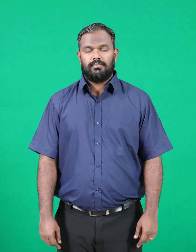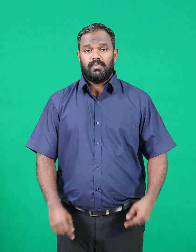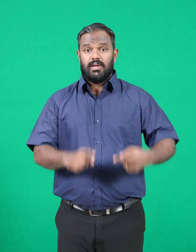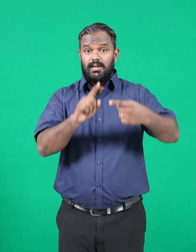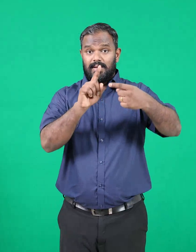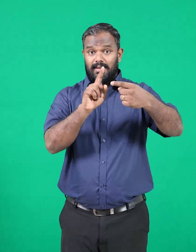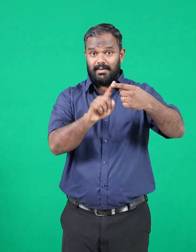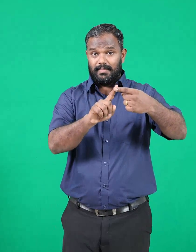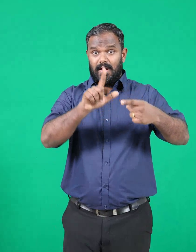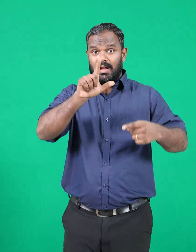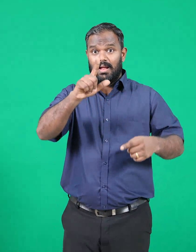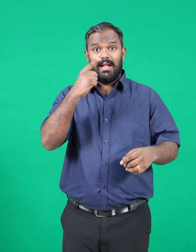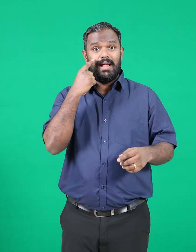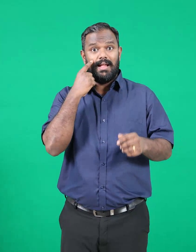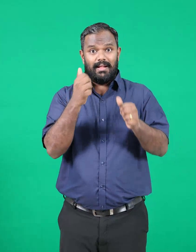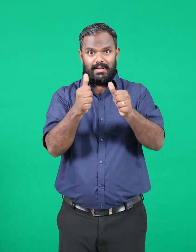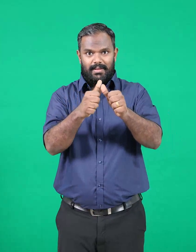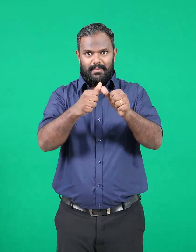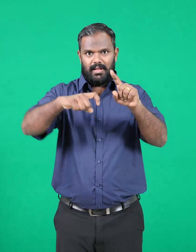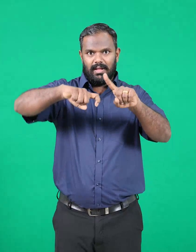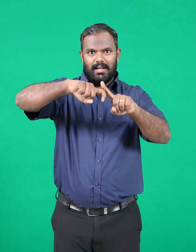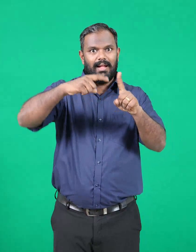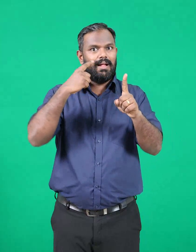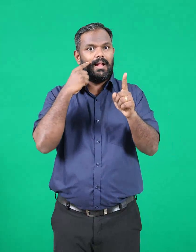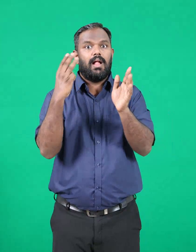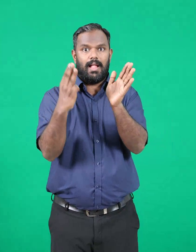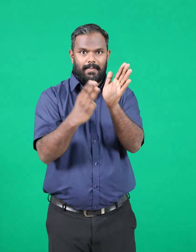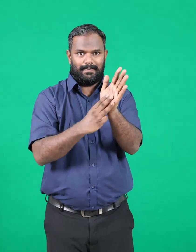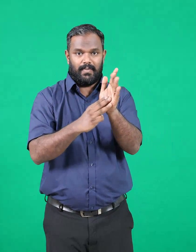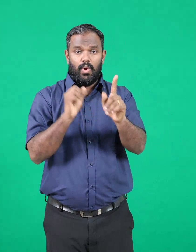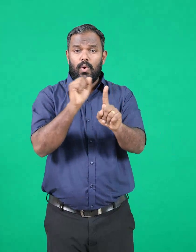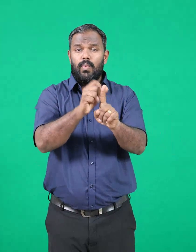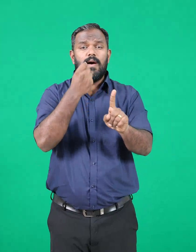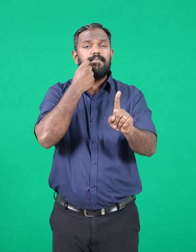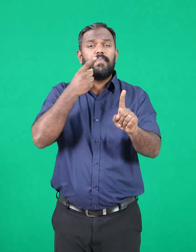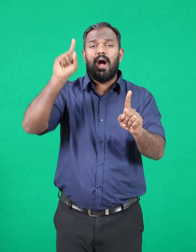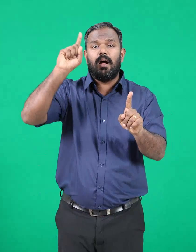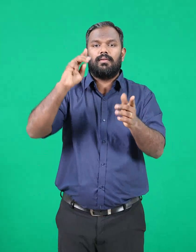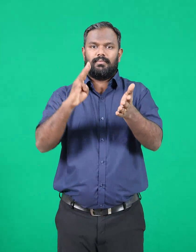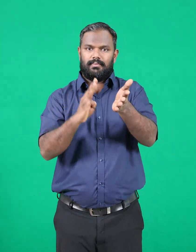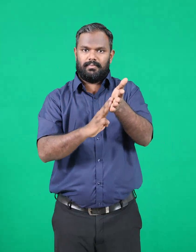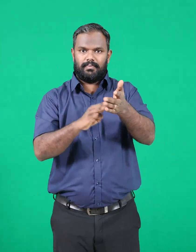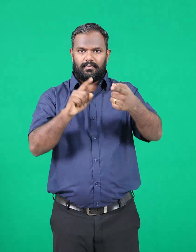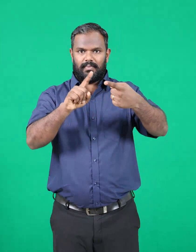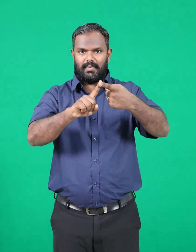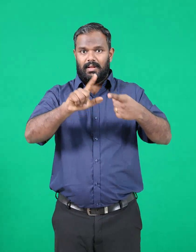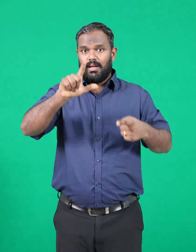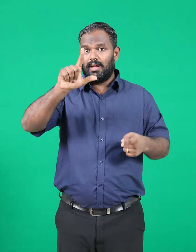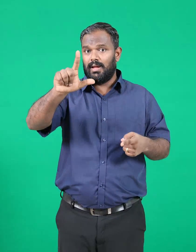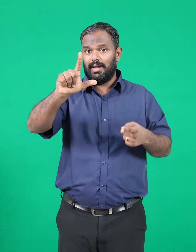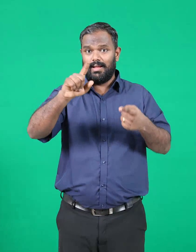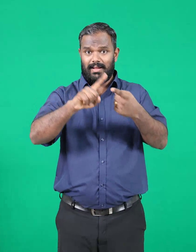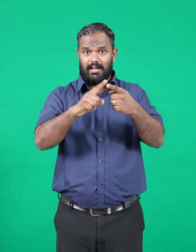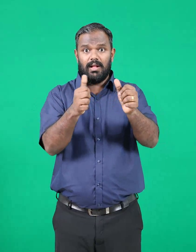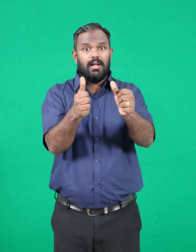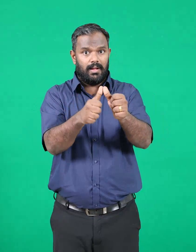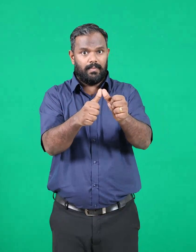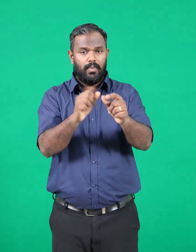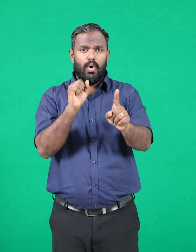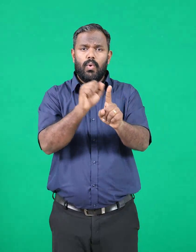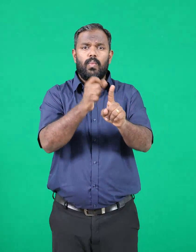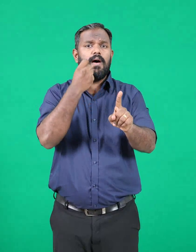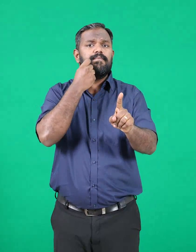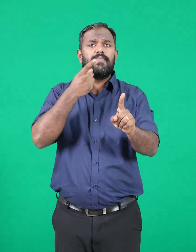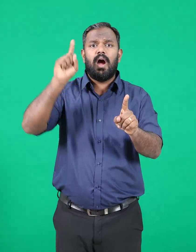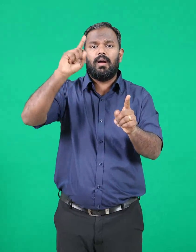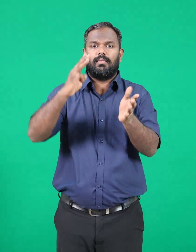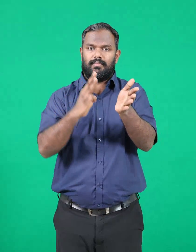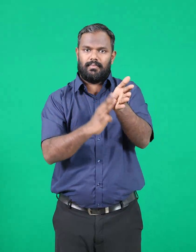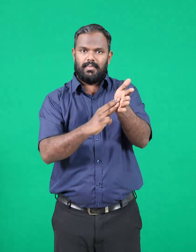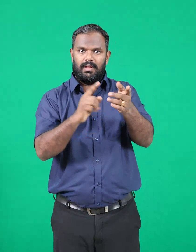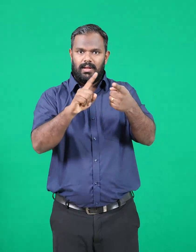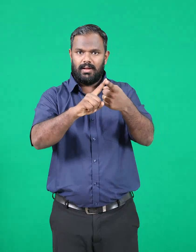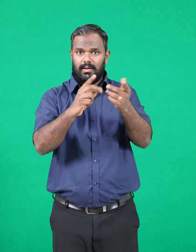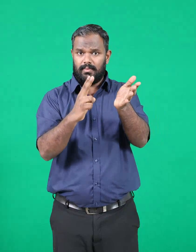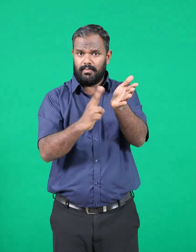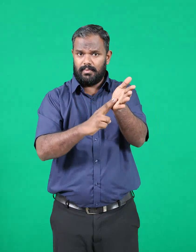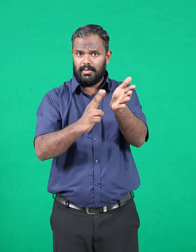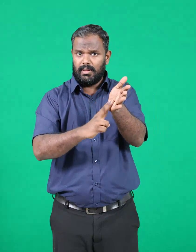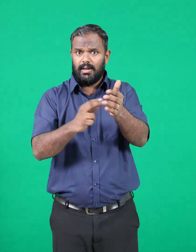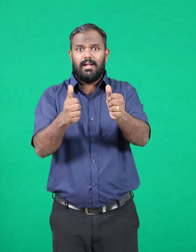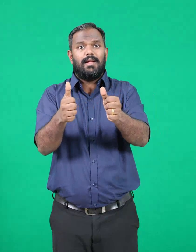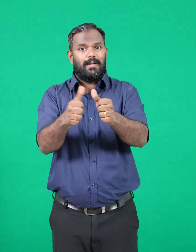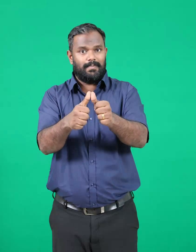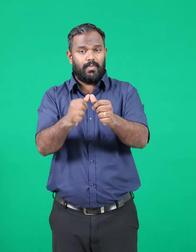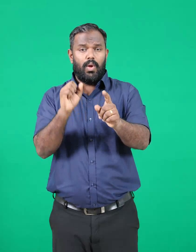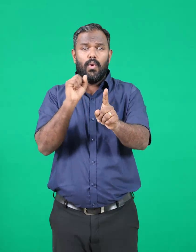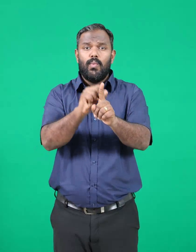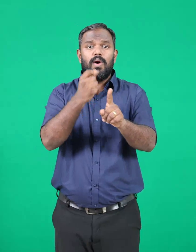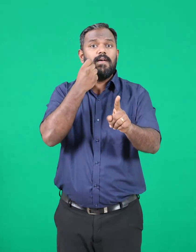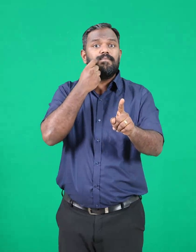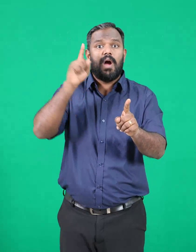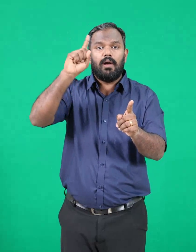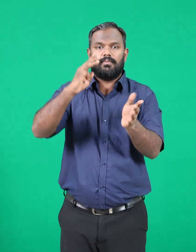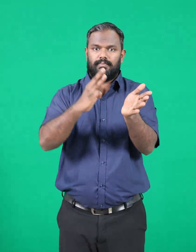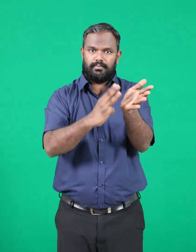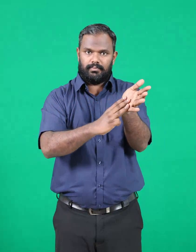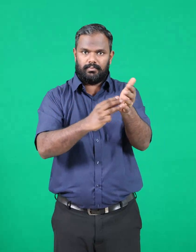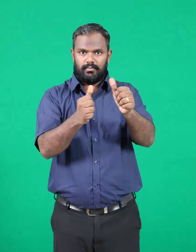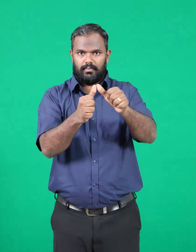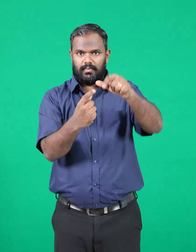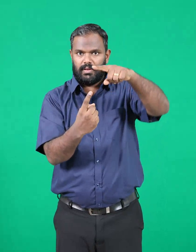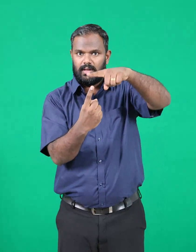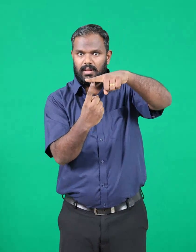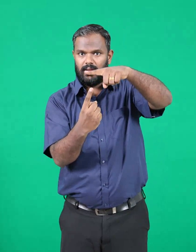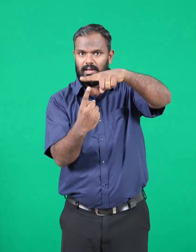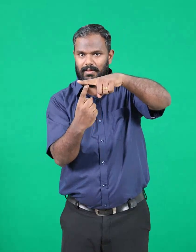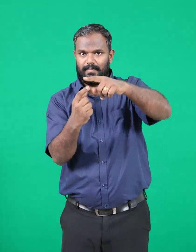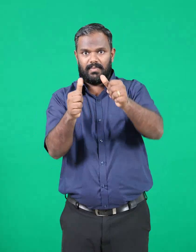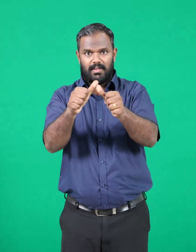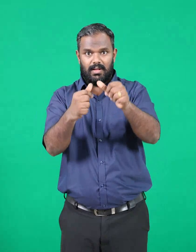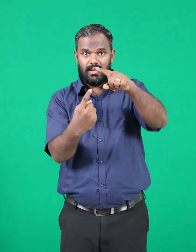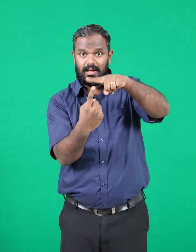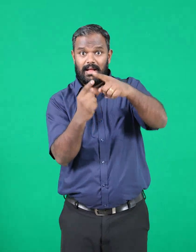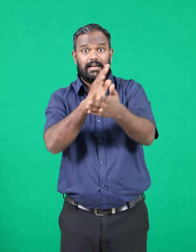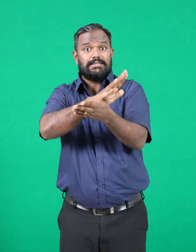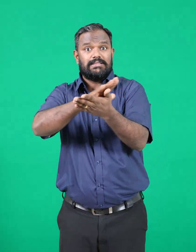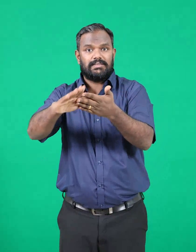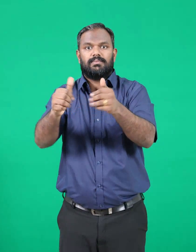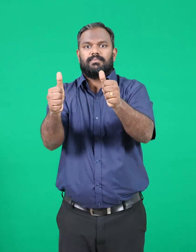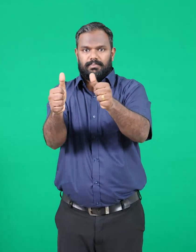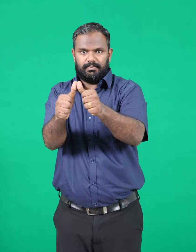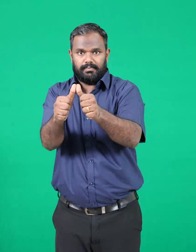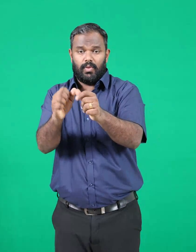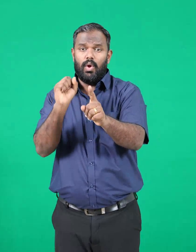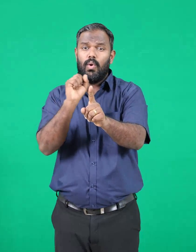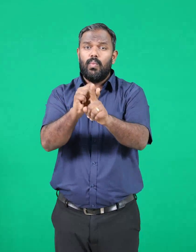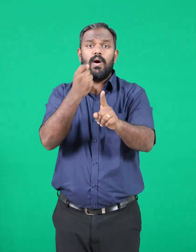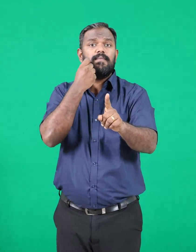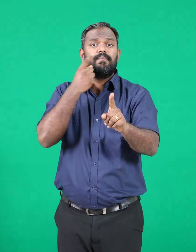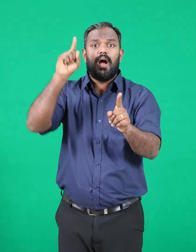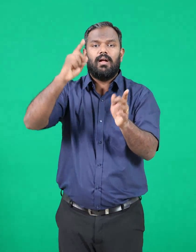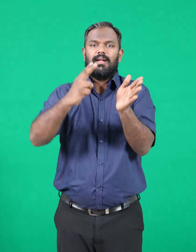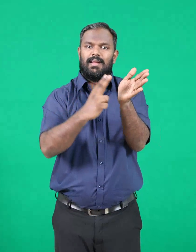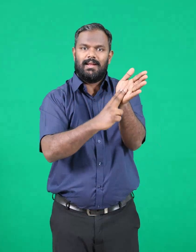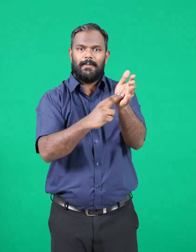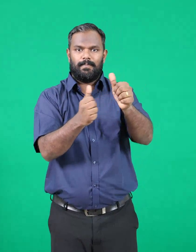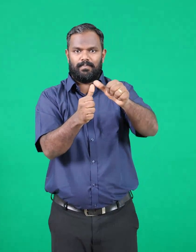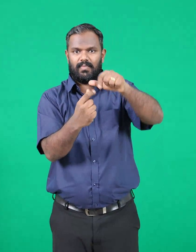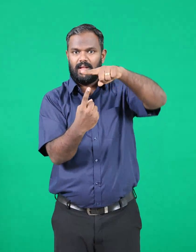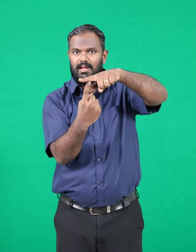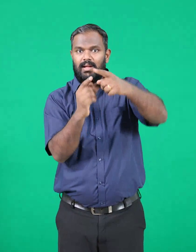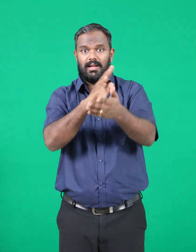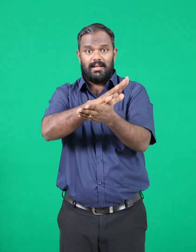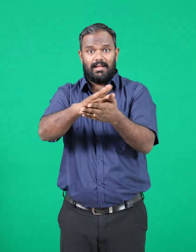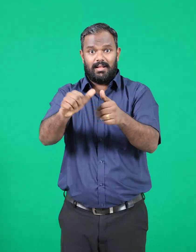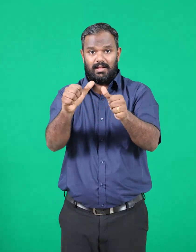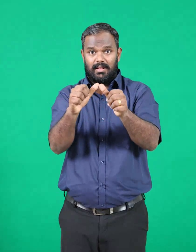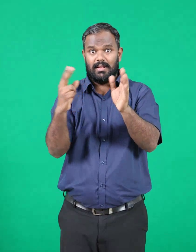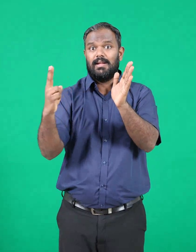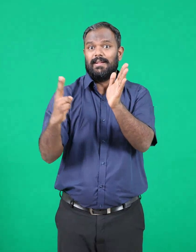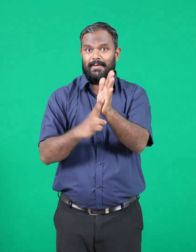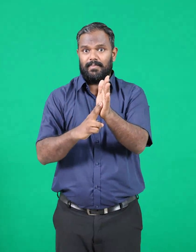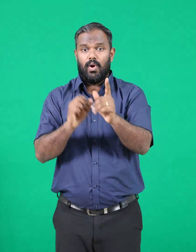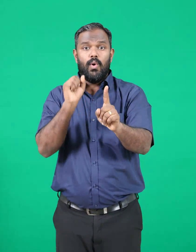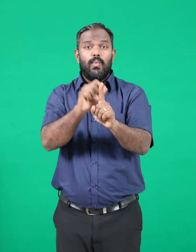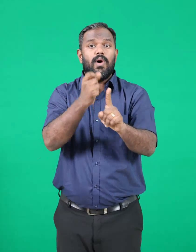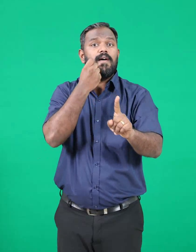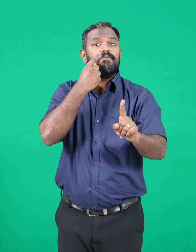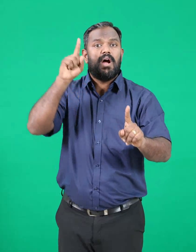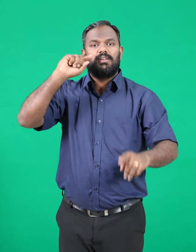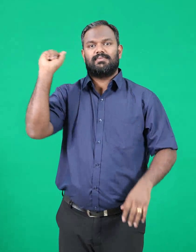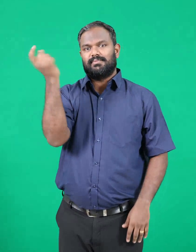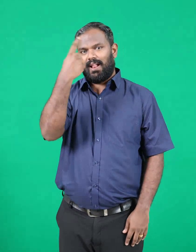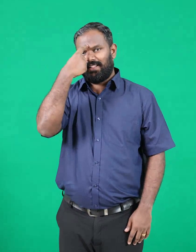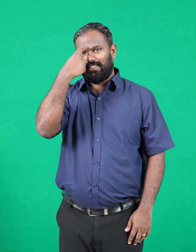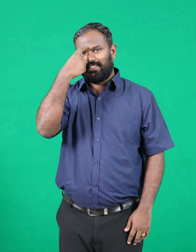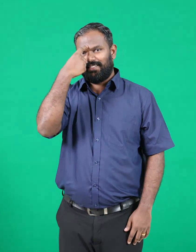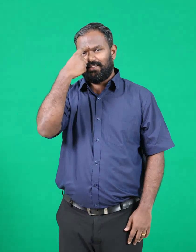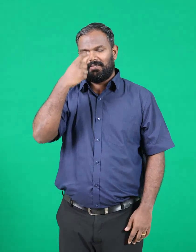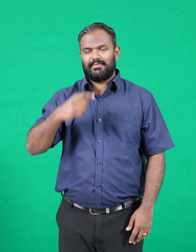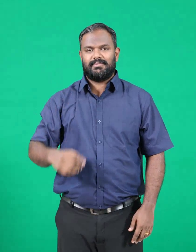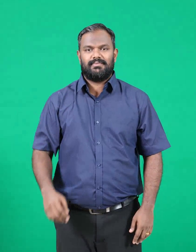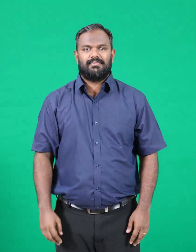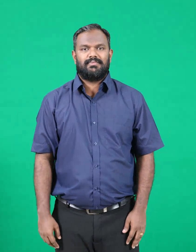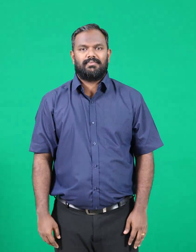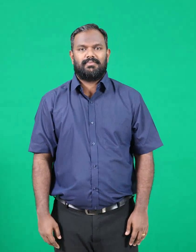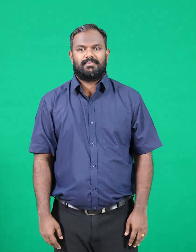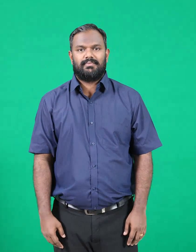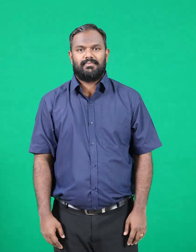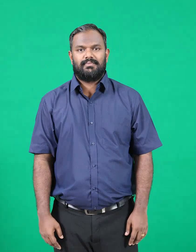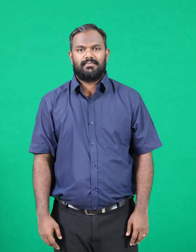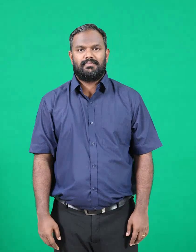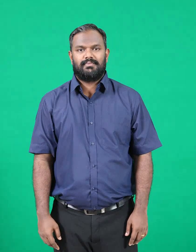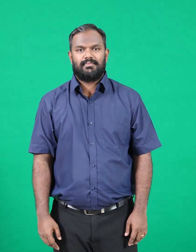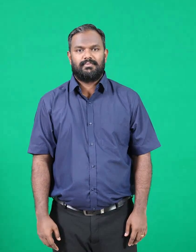the son of Melea, the son of Menna, the son of Mattatha, the son of Nathan, the son of David,